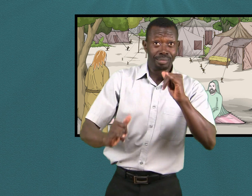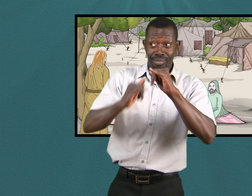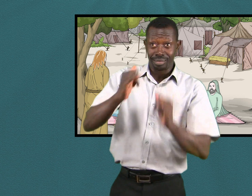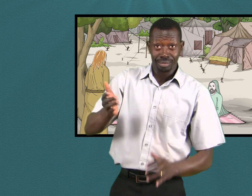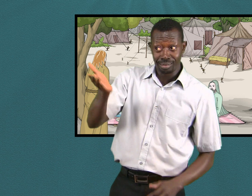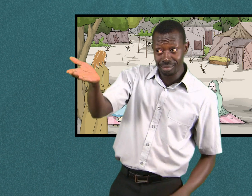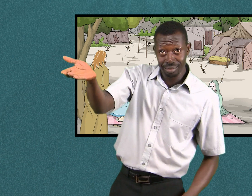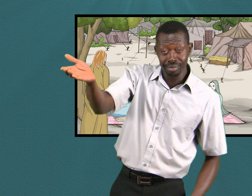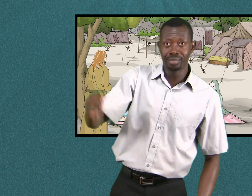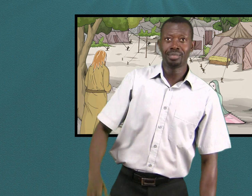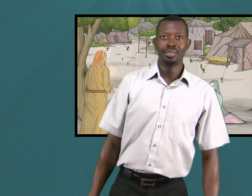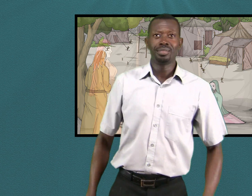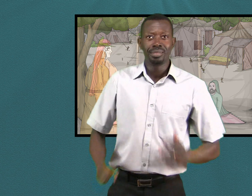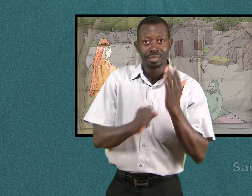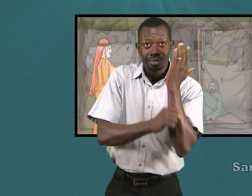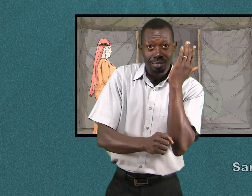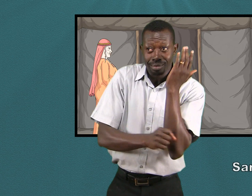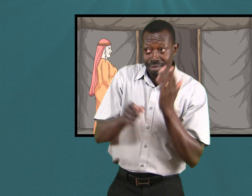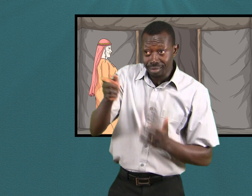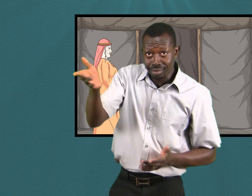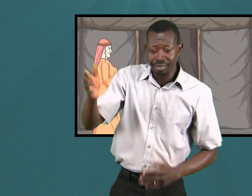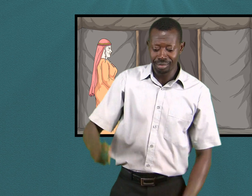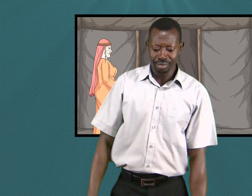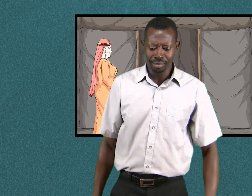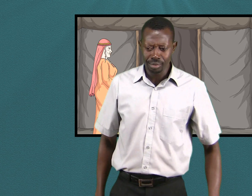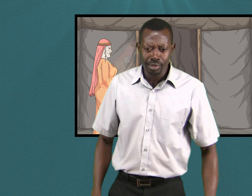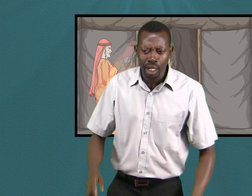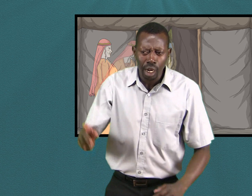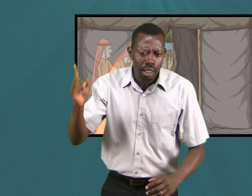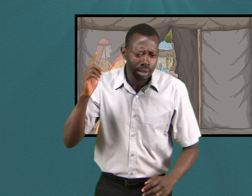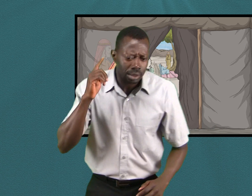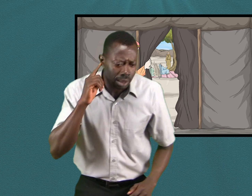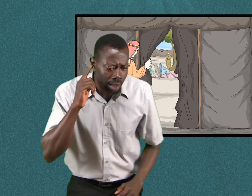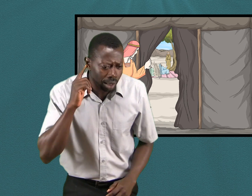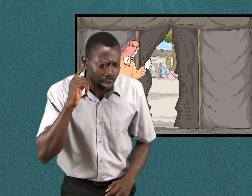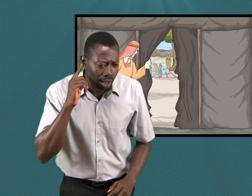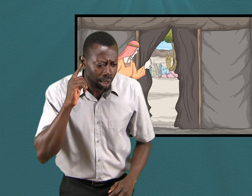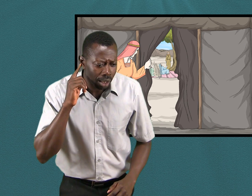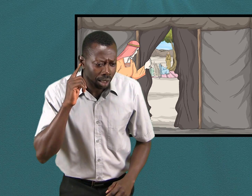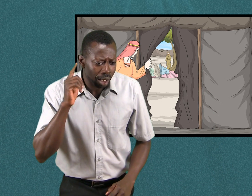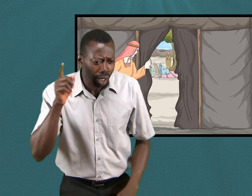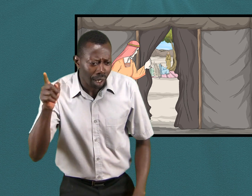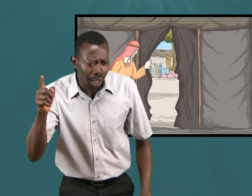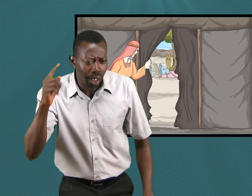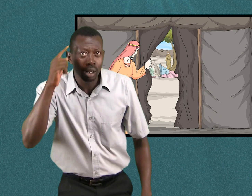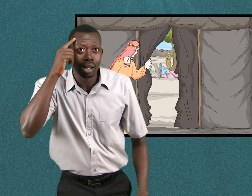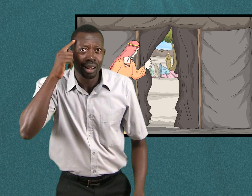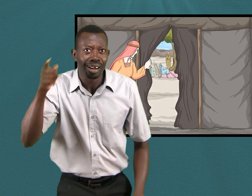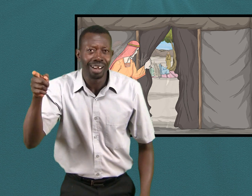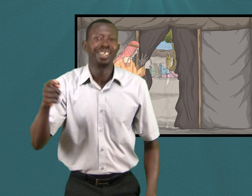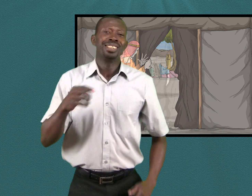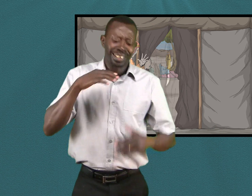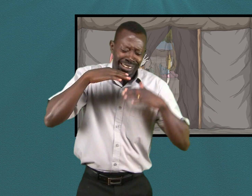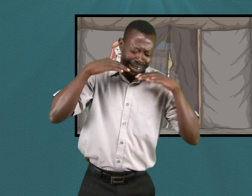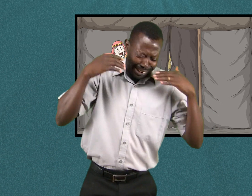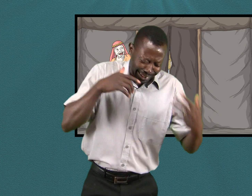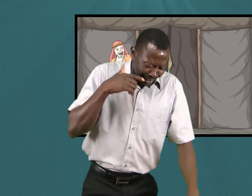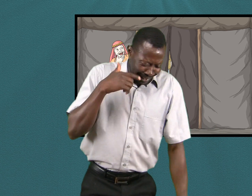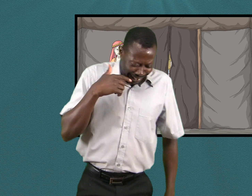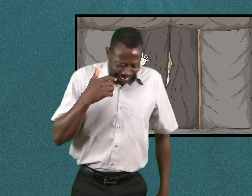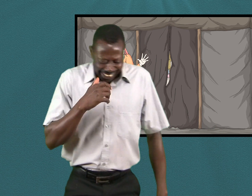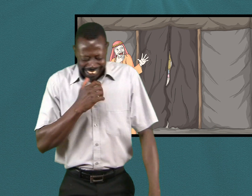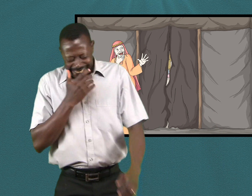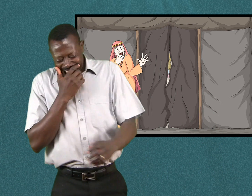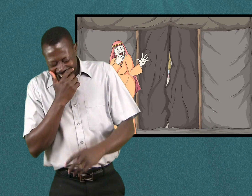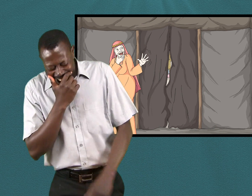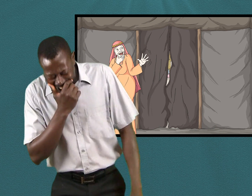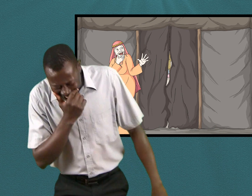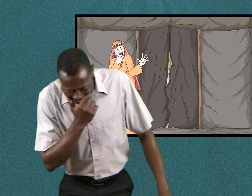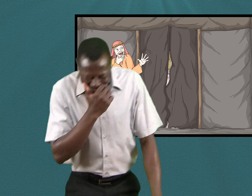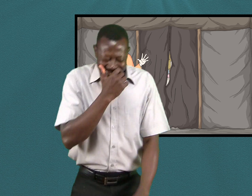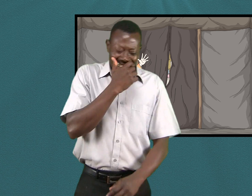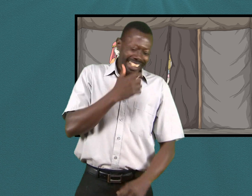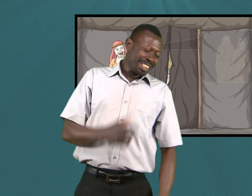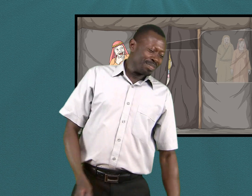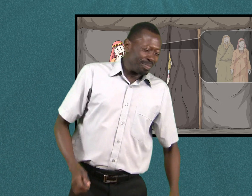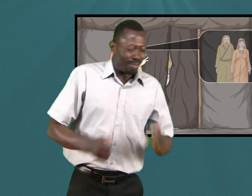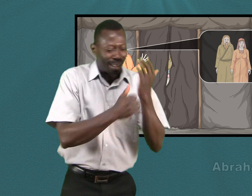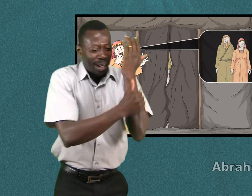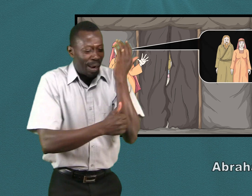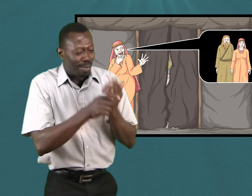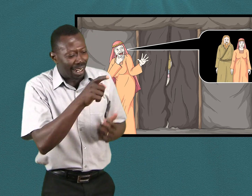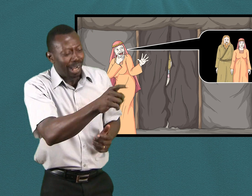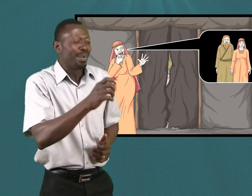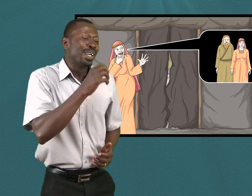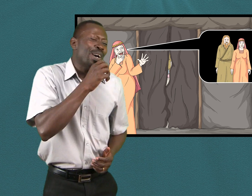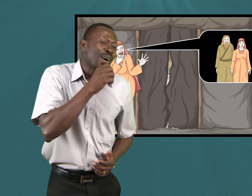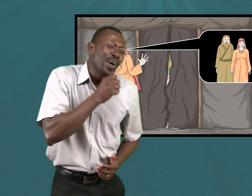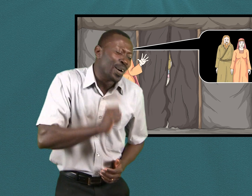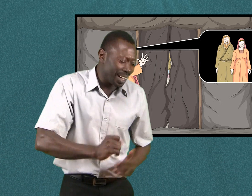Now Sarah was behind him, listening at the entrance to the tent.